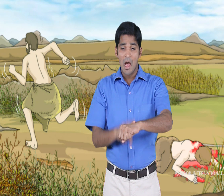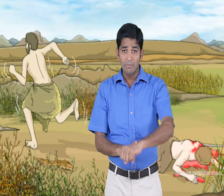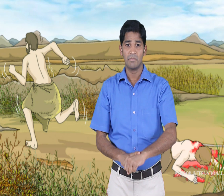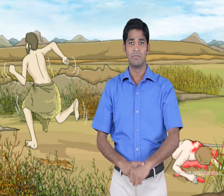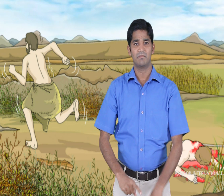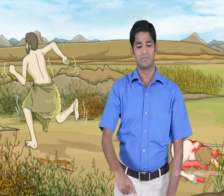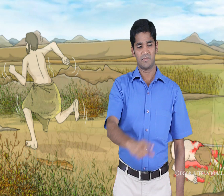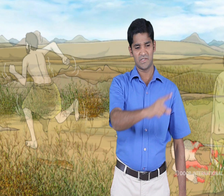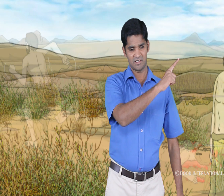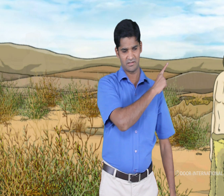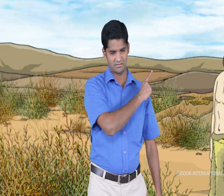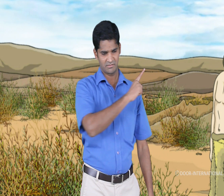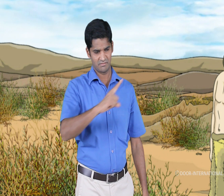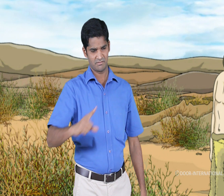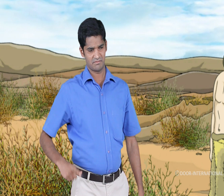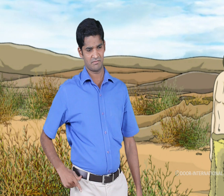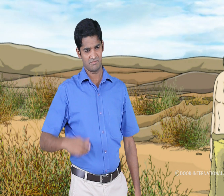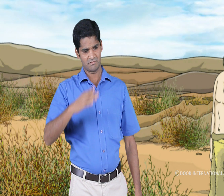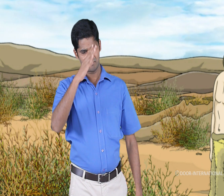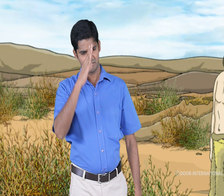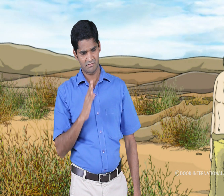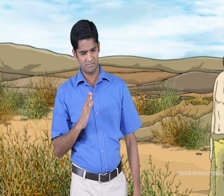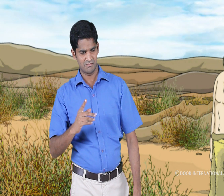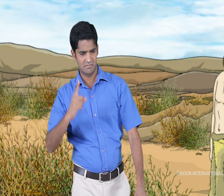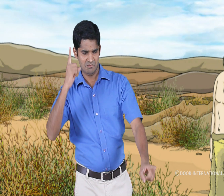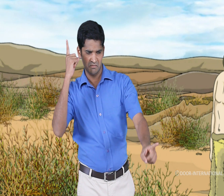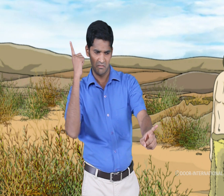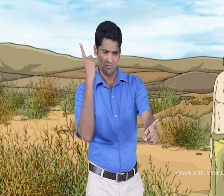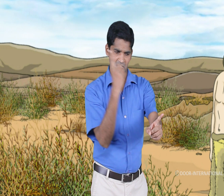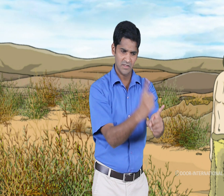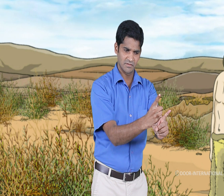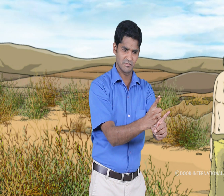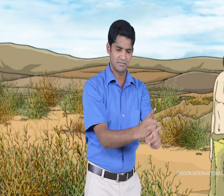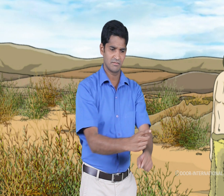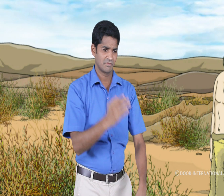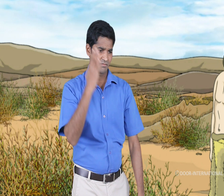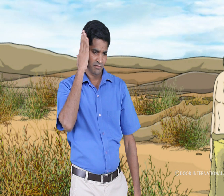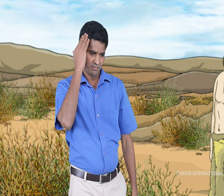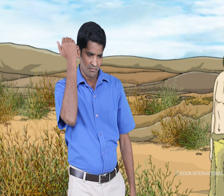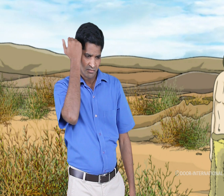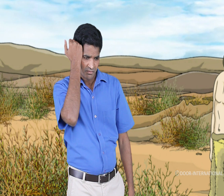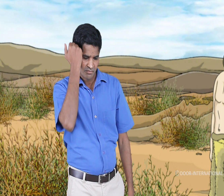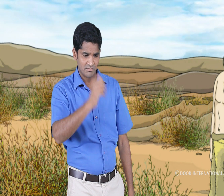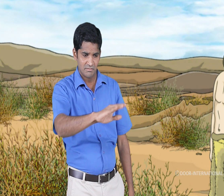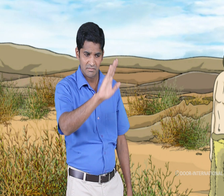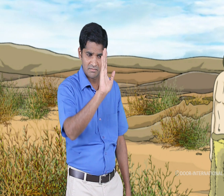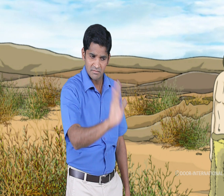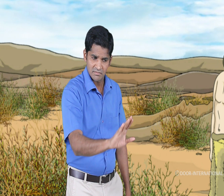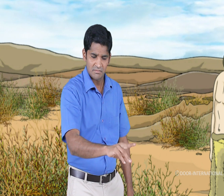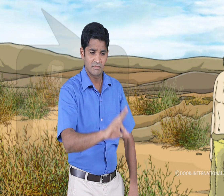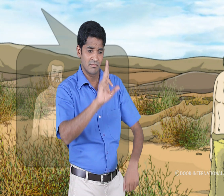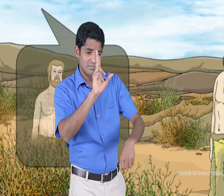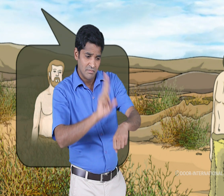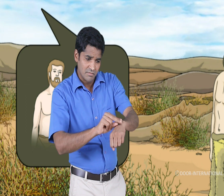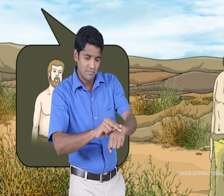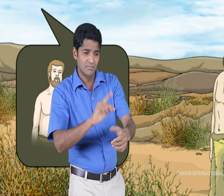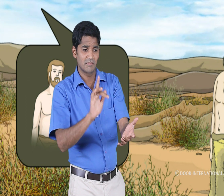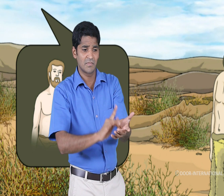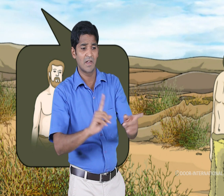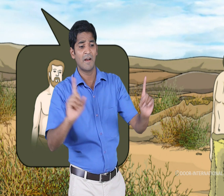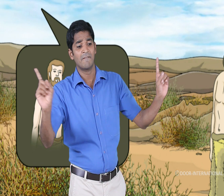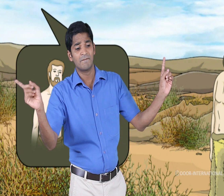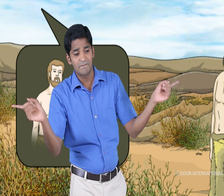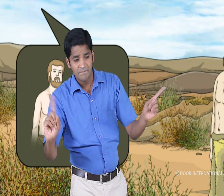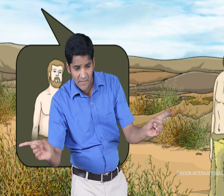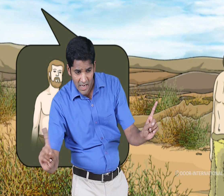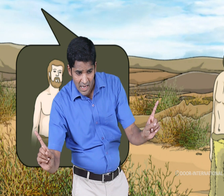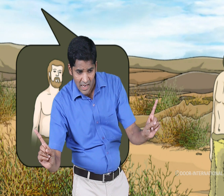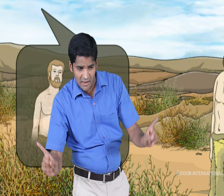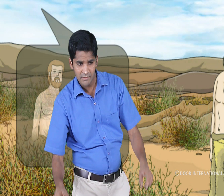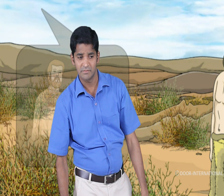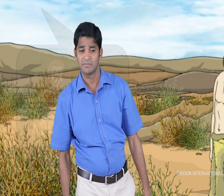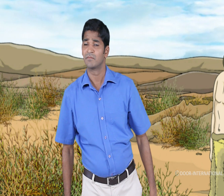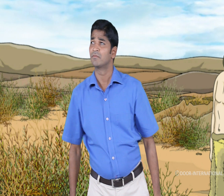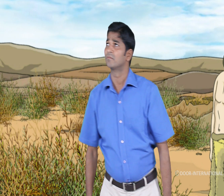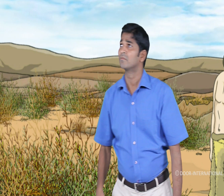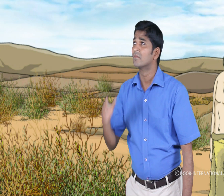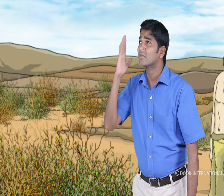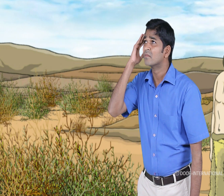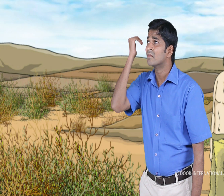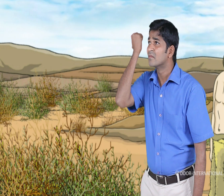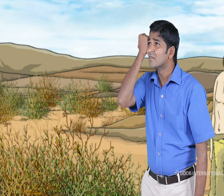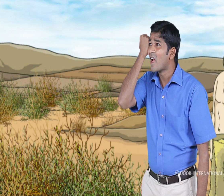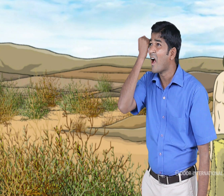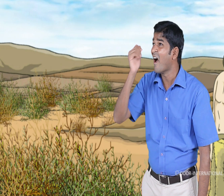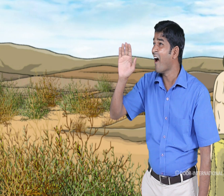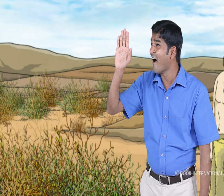And the LORD said to Cain, “Where is your brother Abel?”